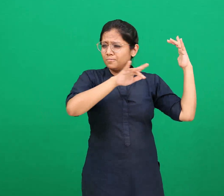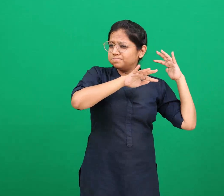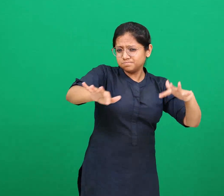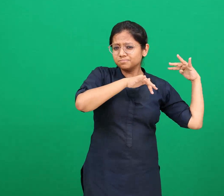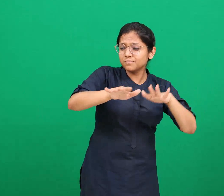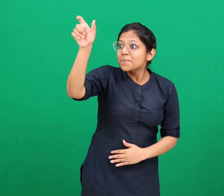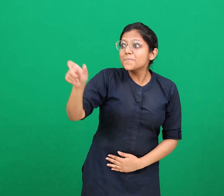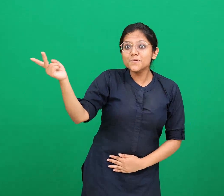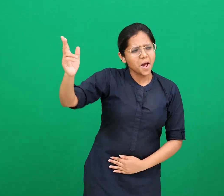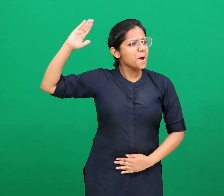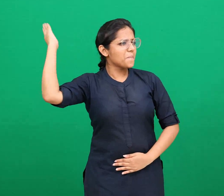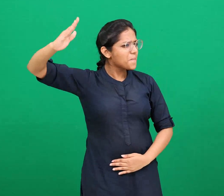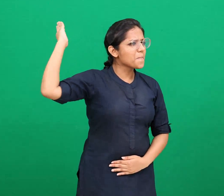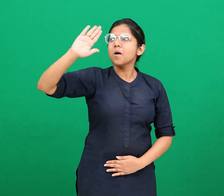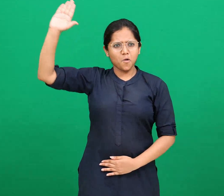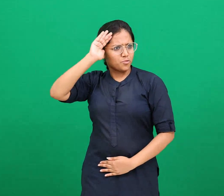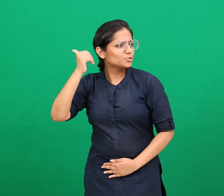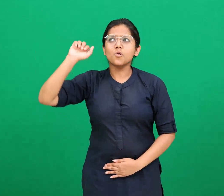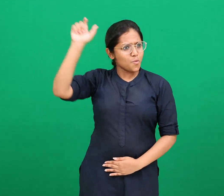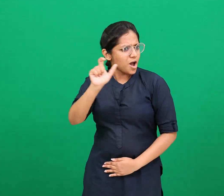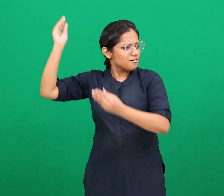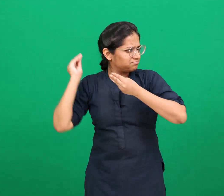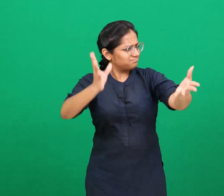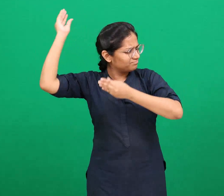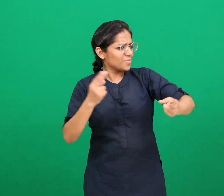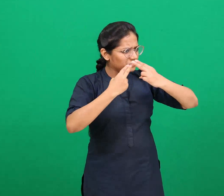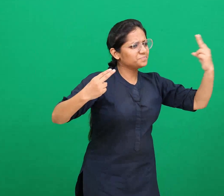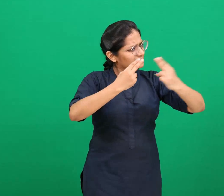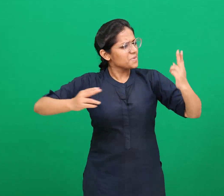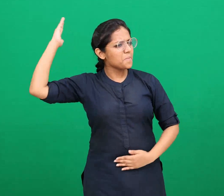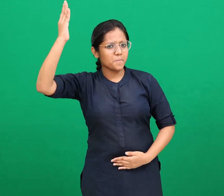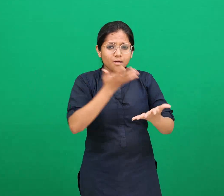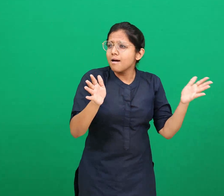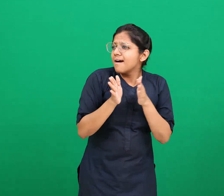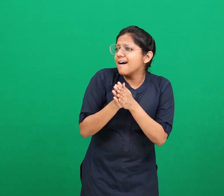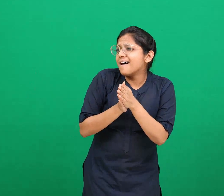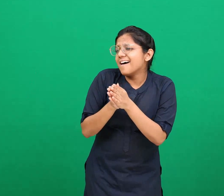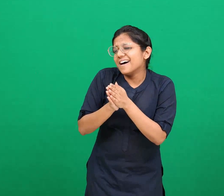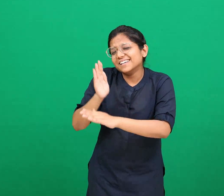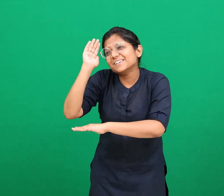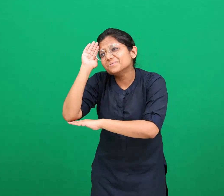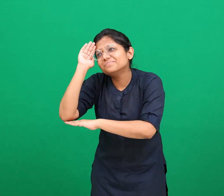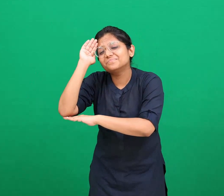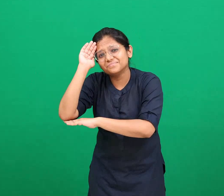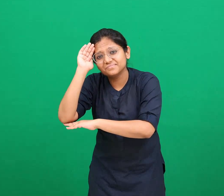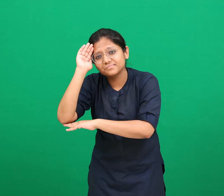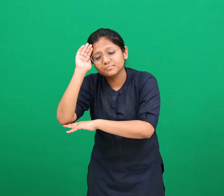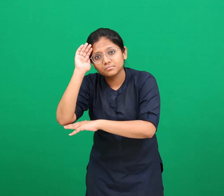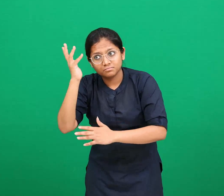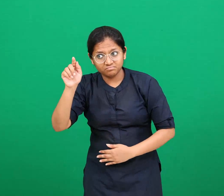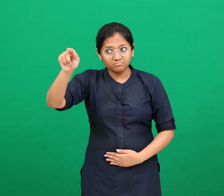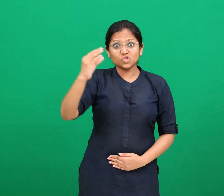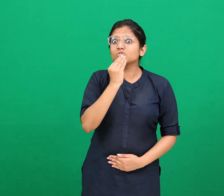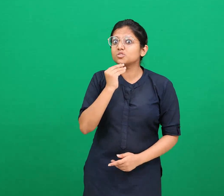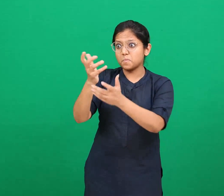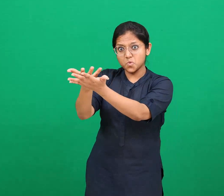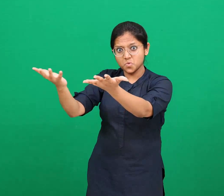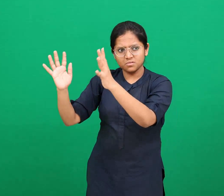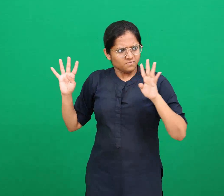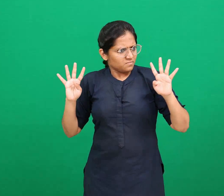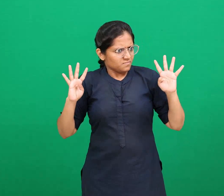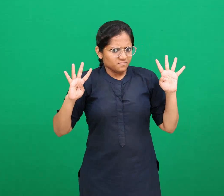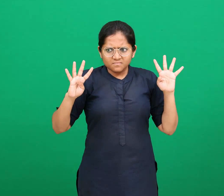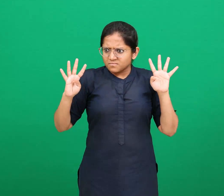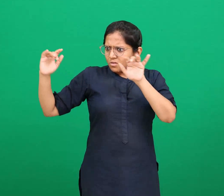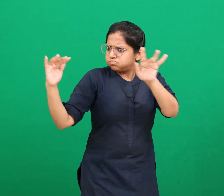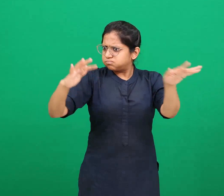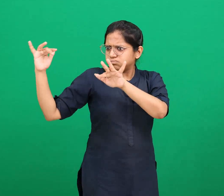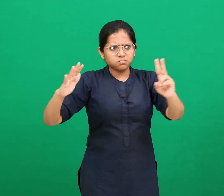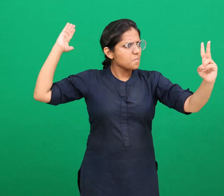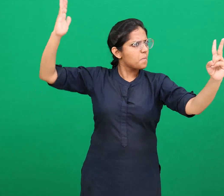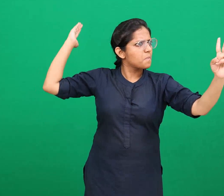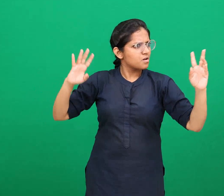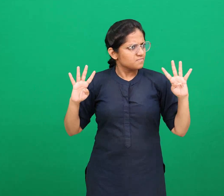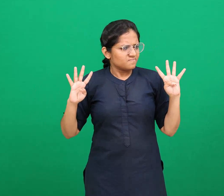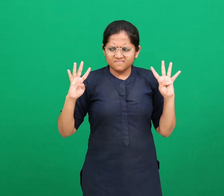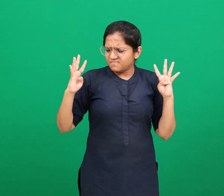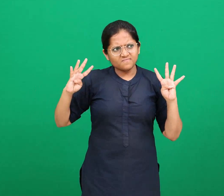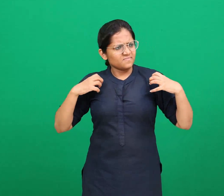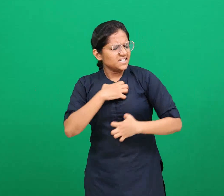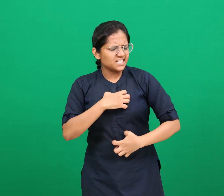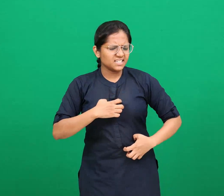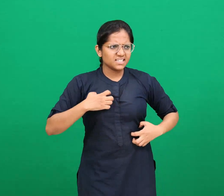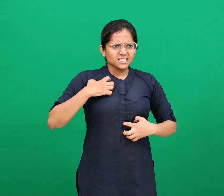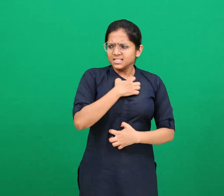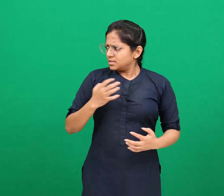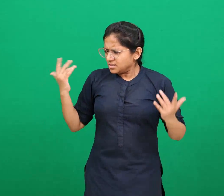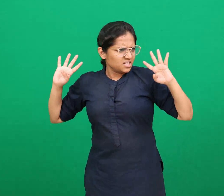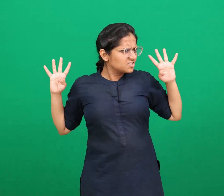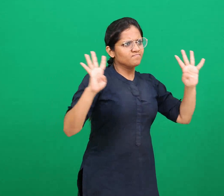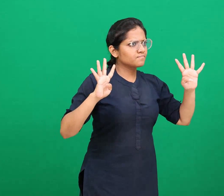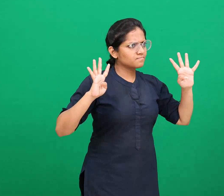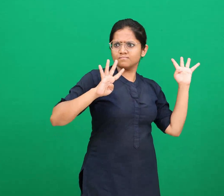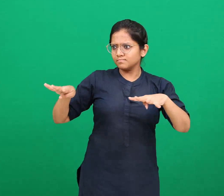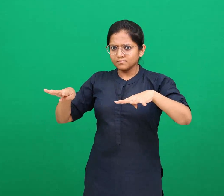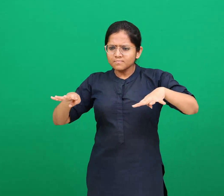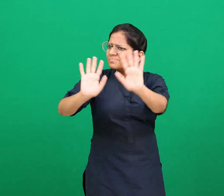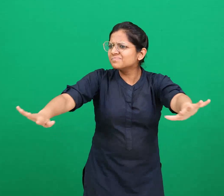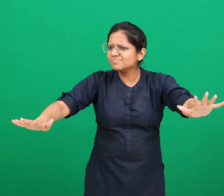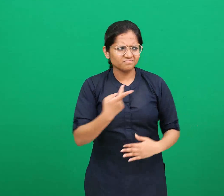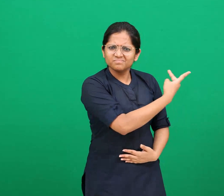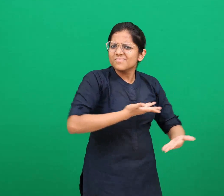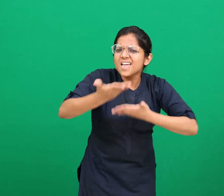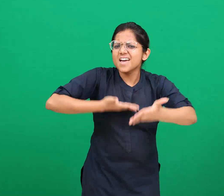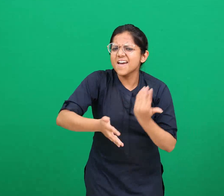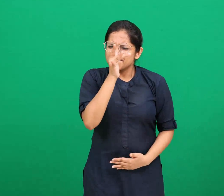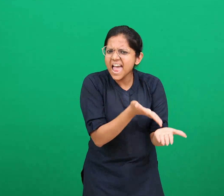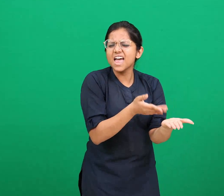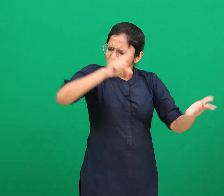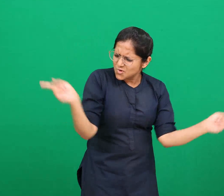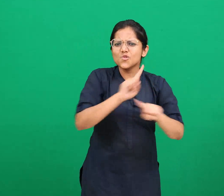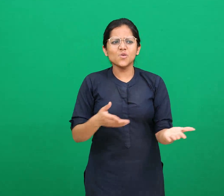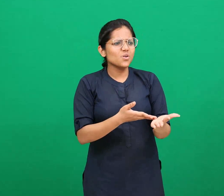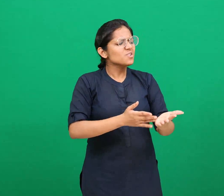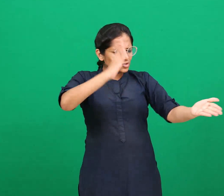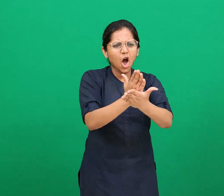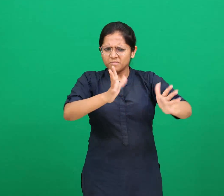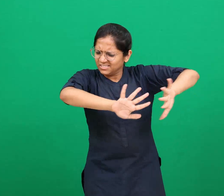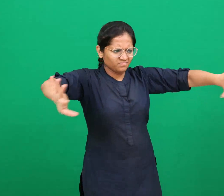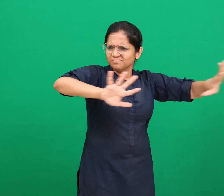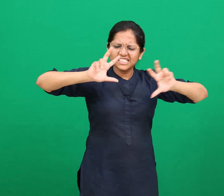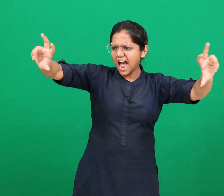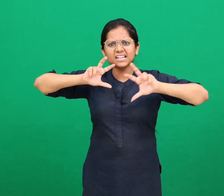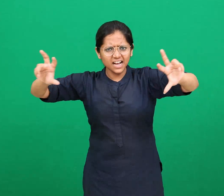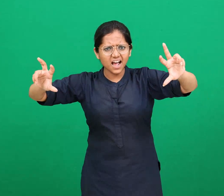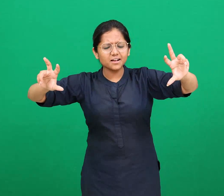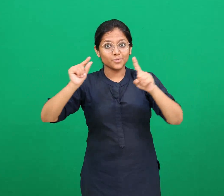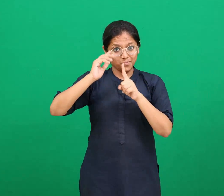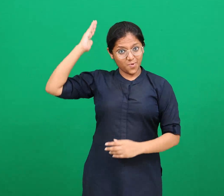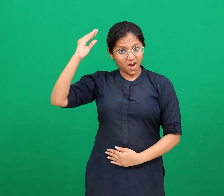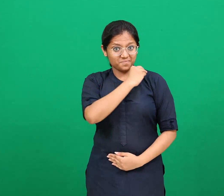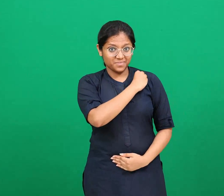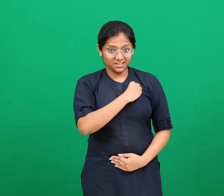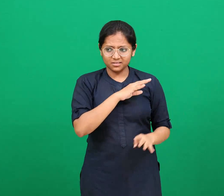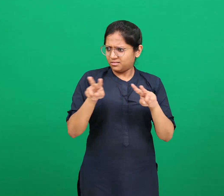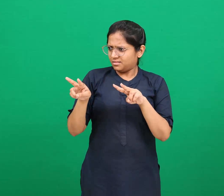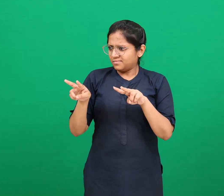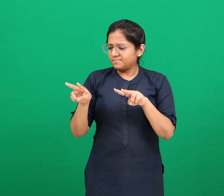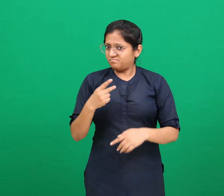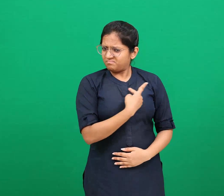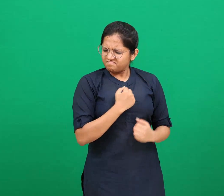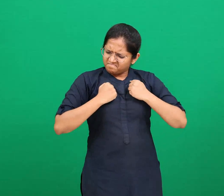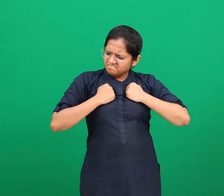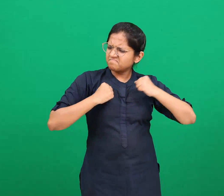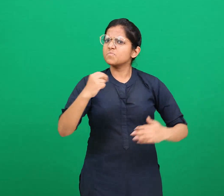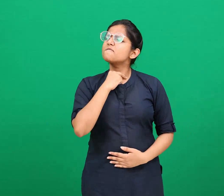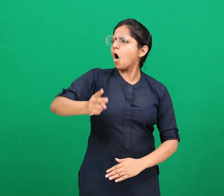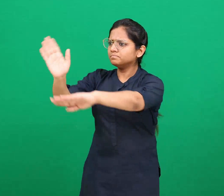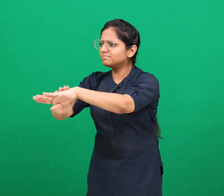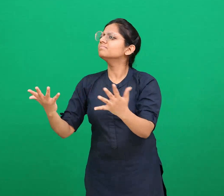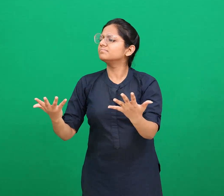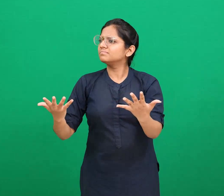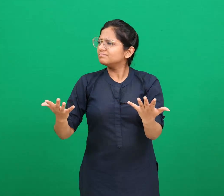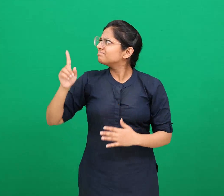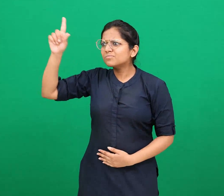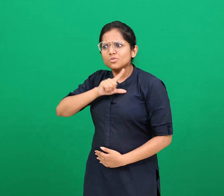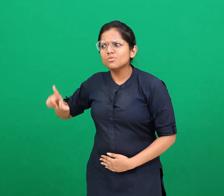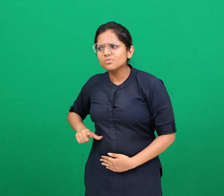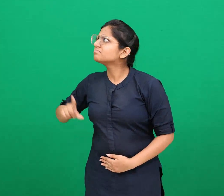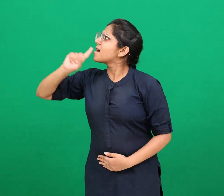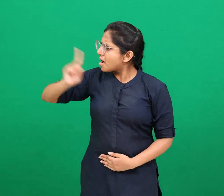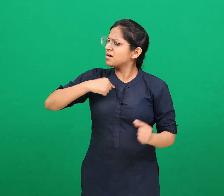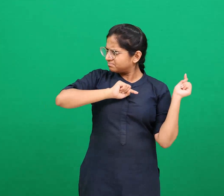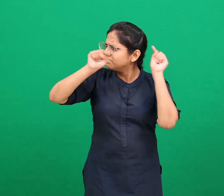Then Paul and Barnabas answered them boldly: "It was necessary to speak the word of God to you first. But since you reject it and do not consider yourselves worthy of eternal life, we now turn to the Gentiles.